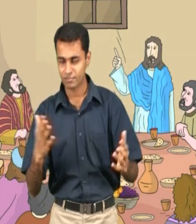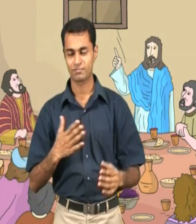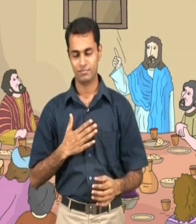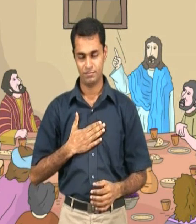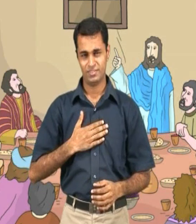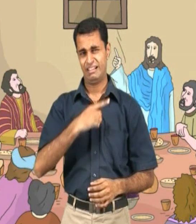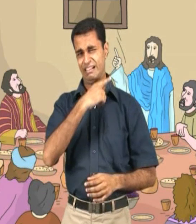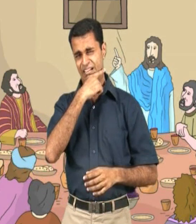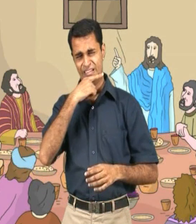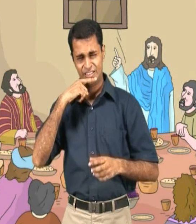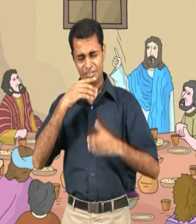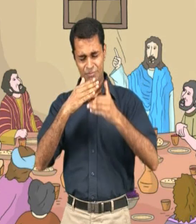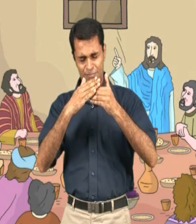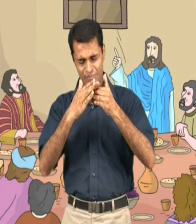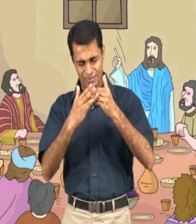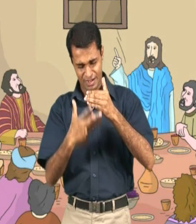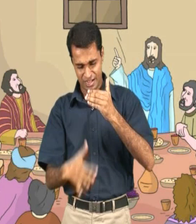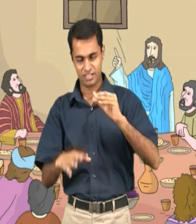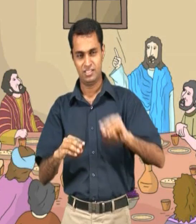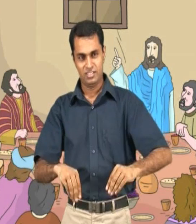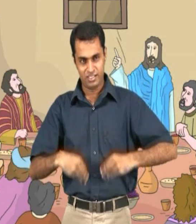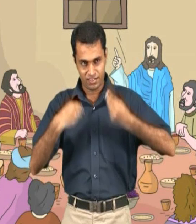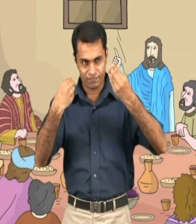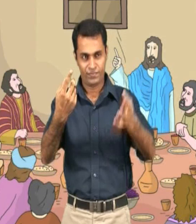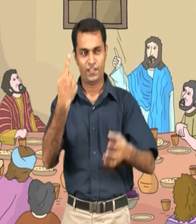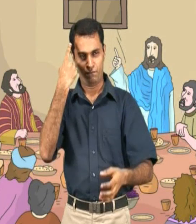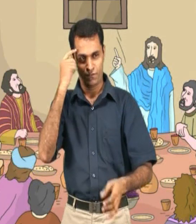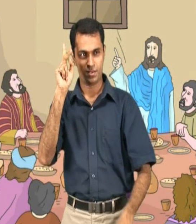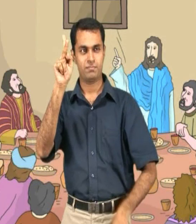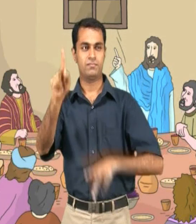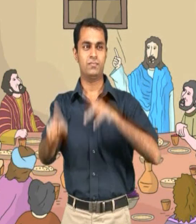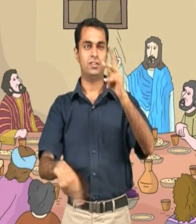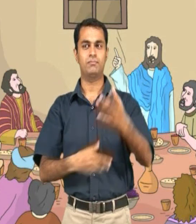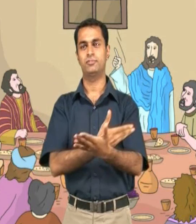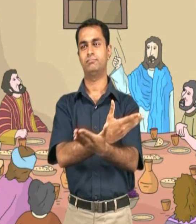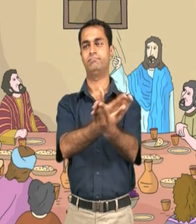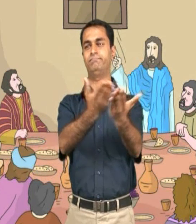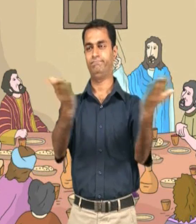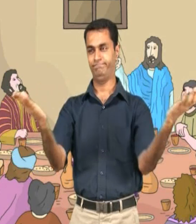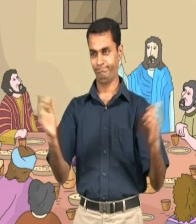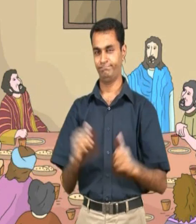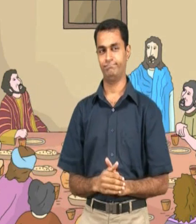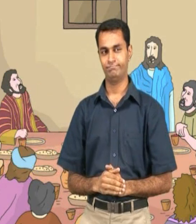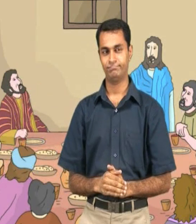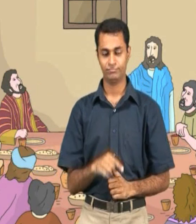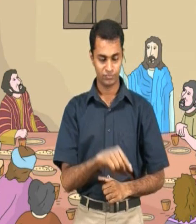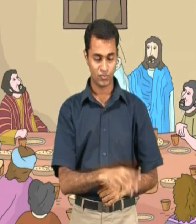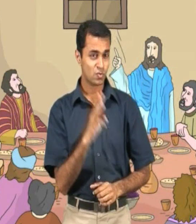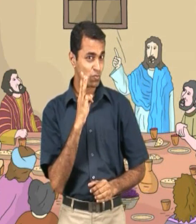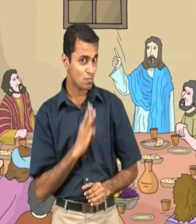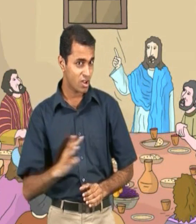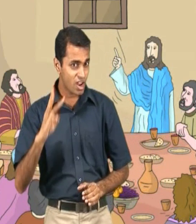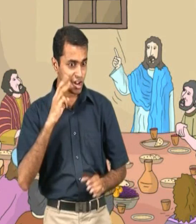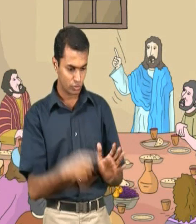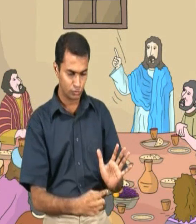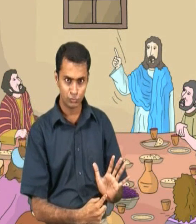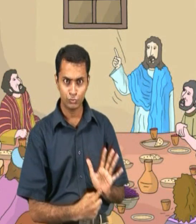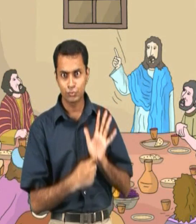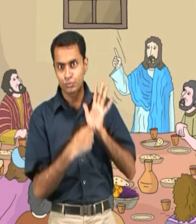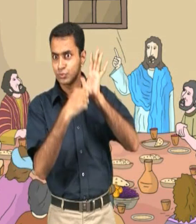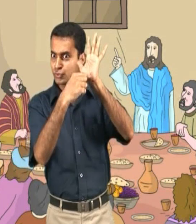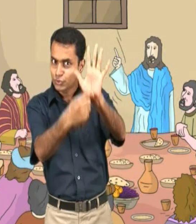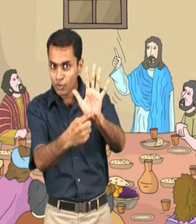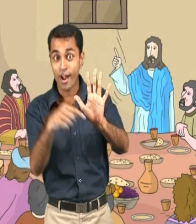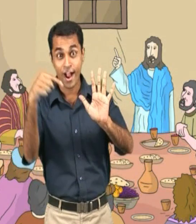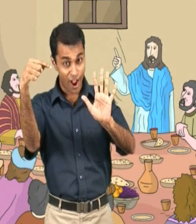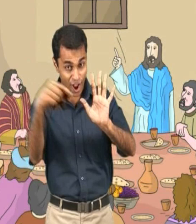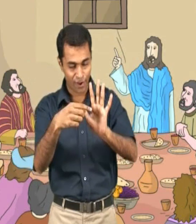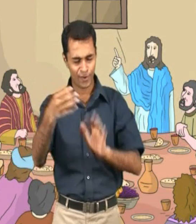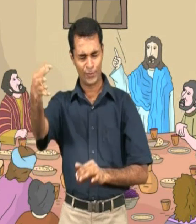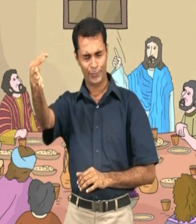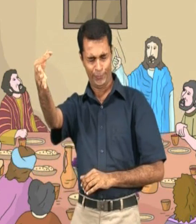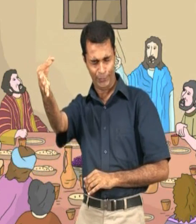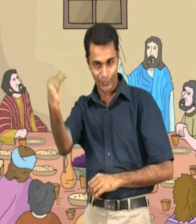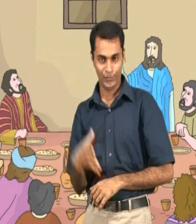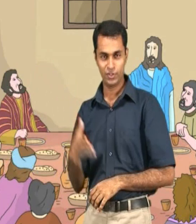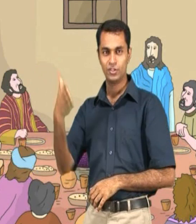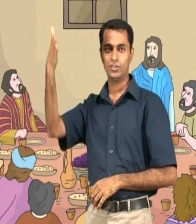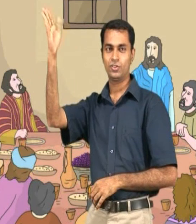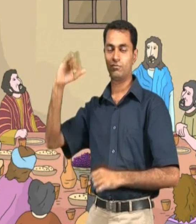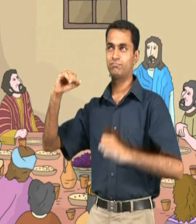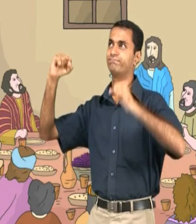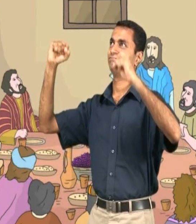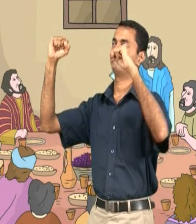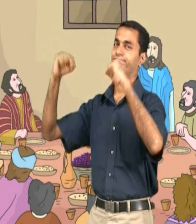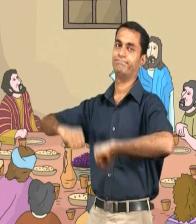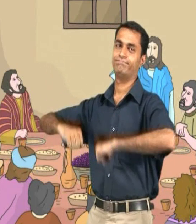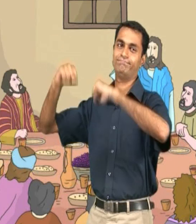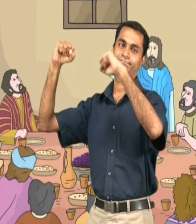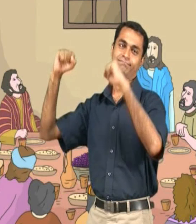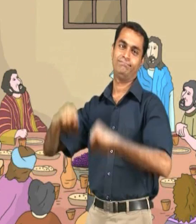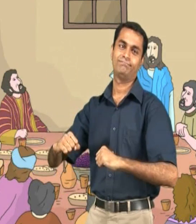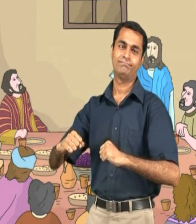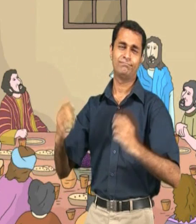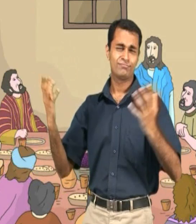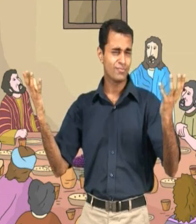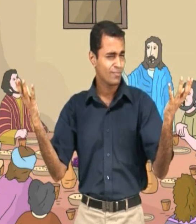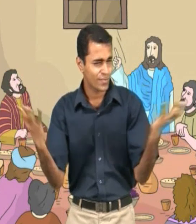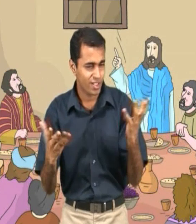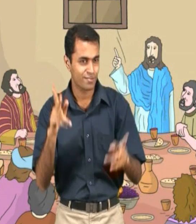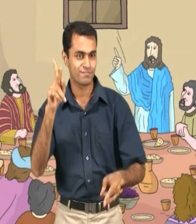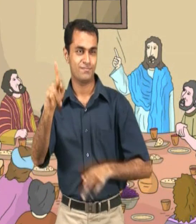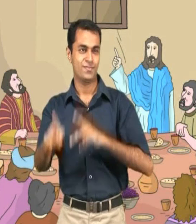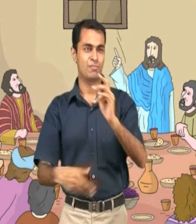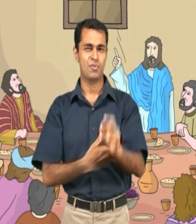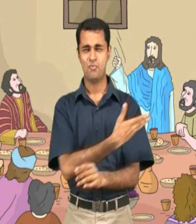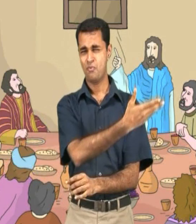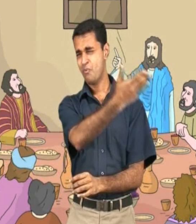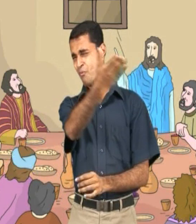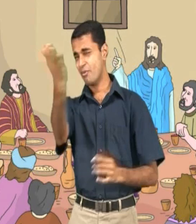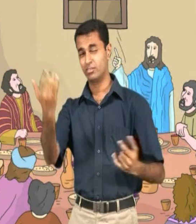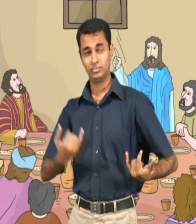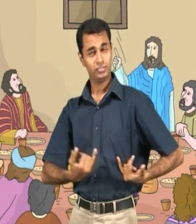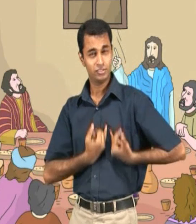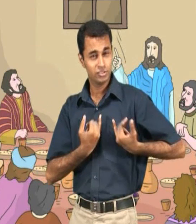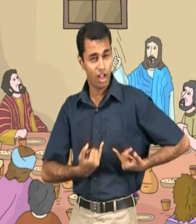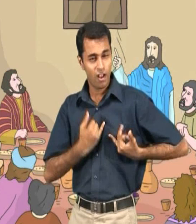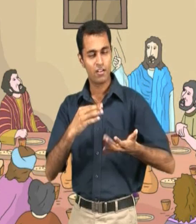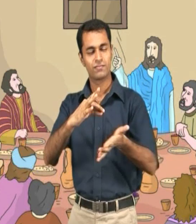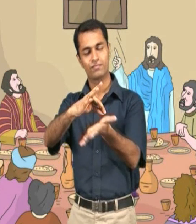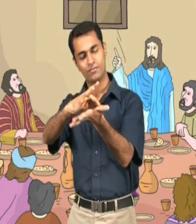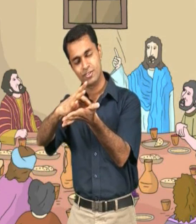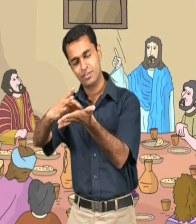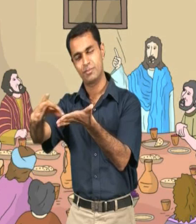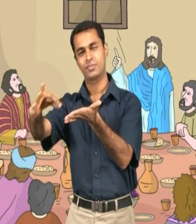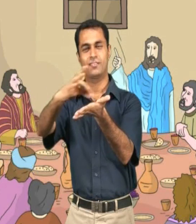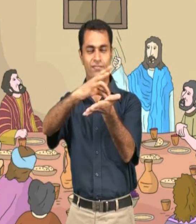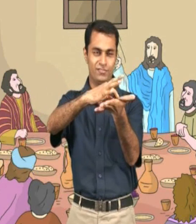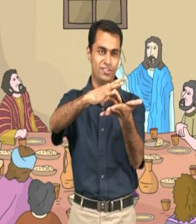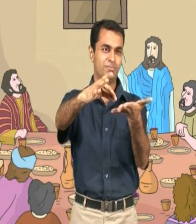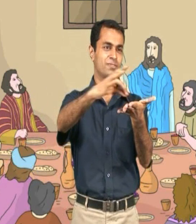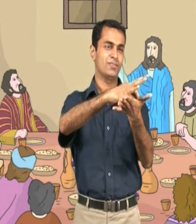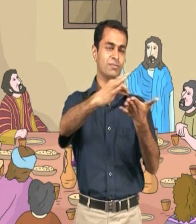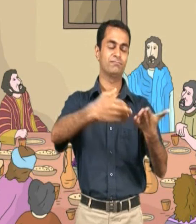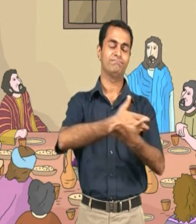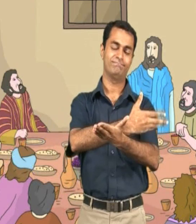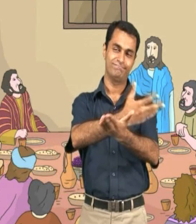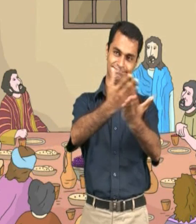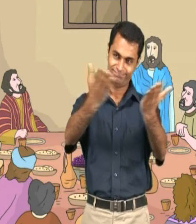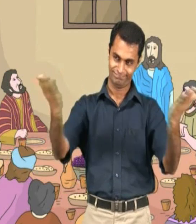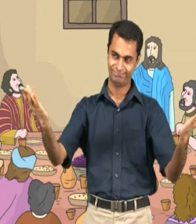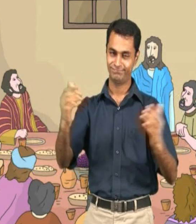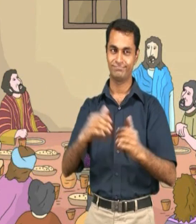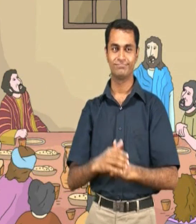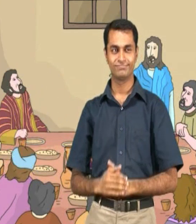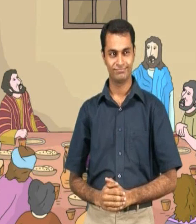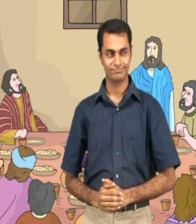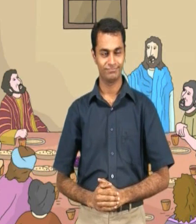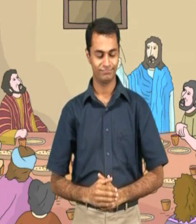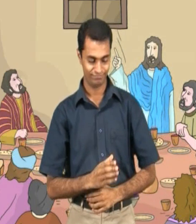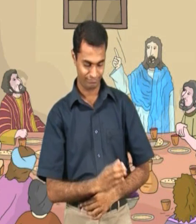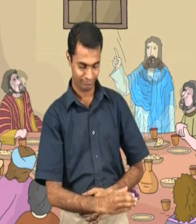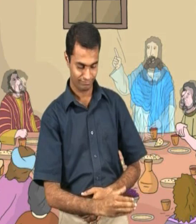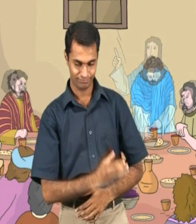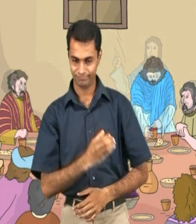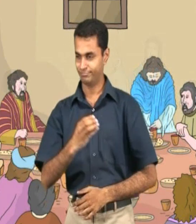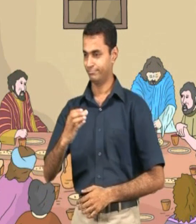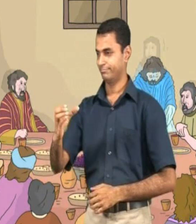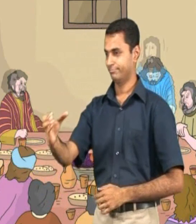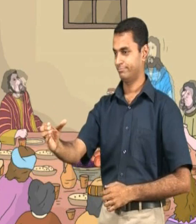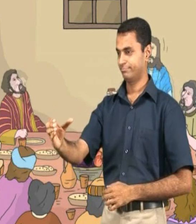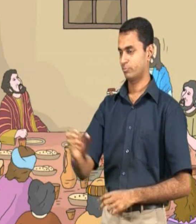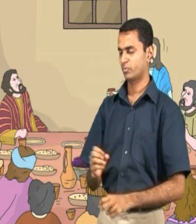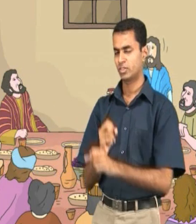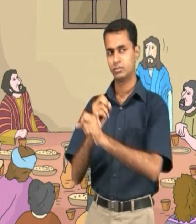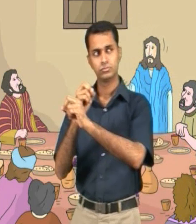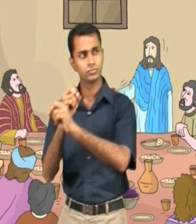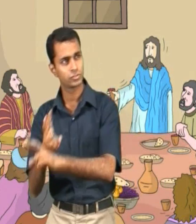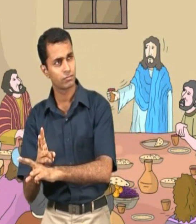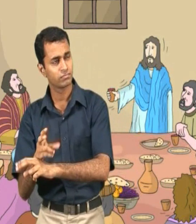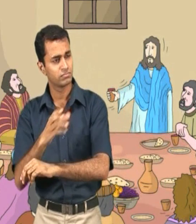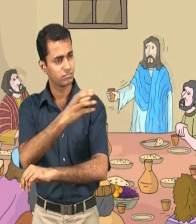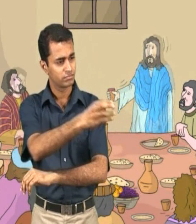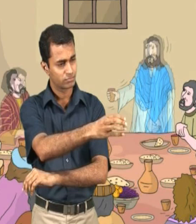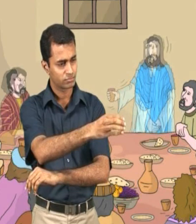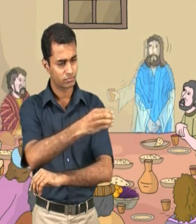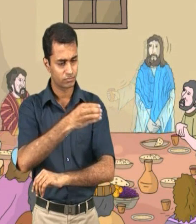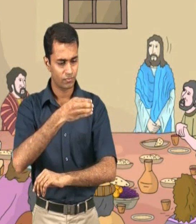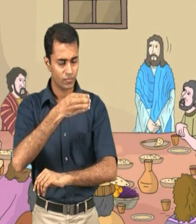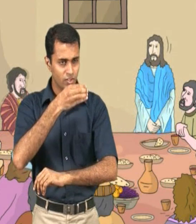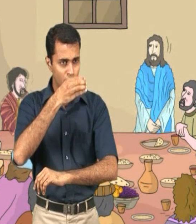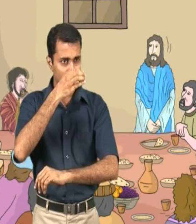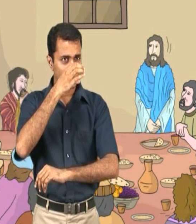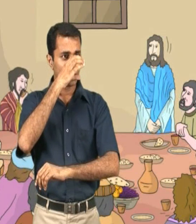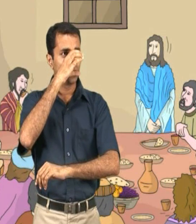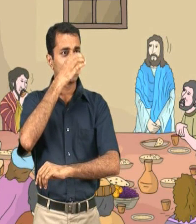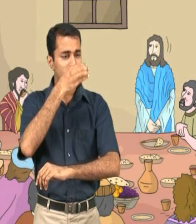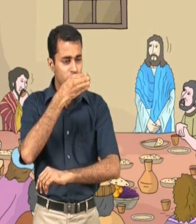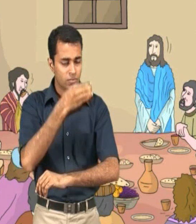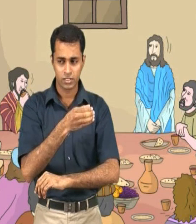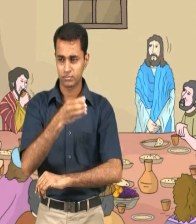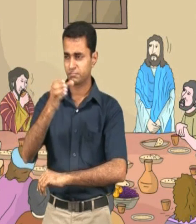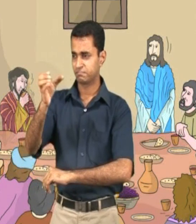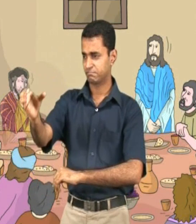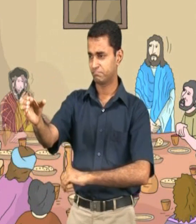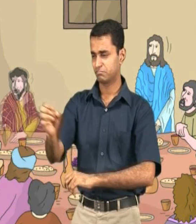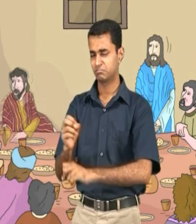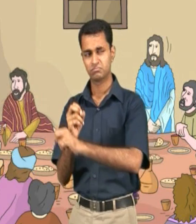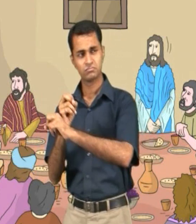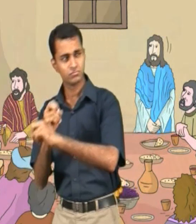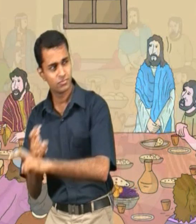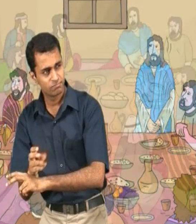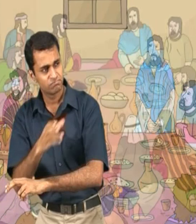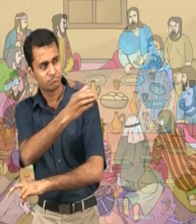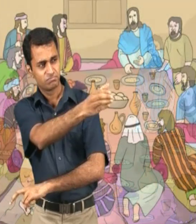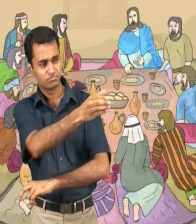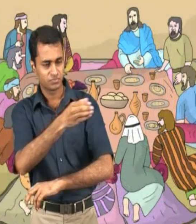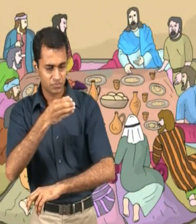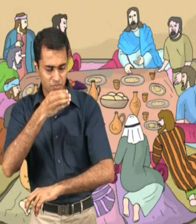This is My blood of the covenant, which is poured out for many for the forgiveness of sins.